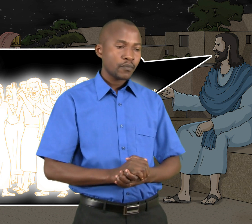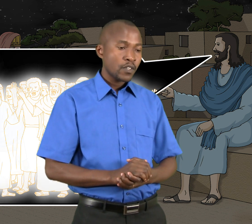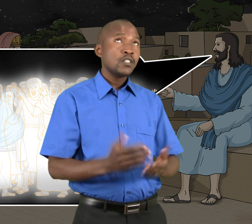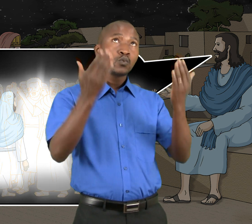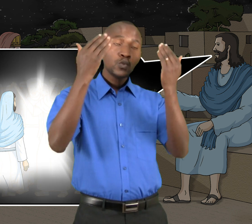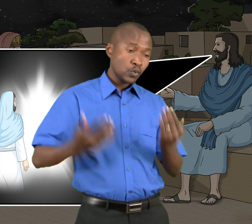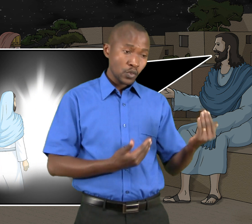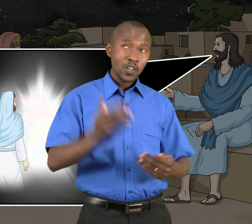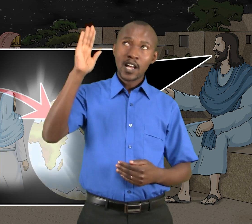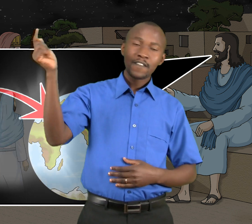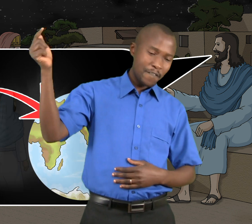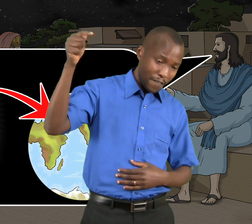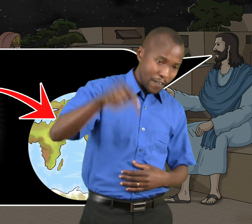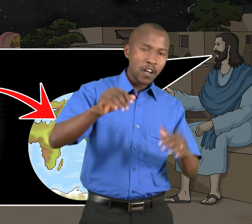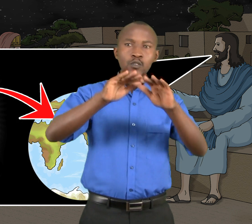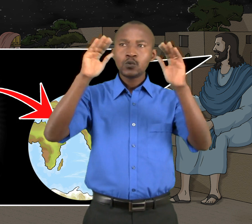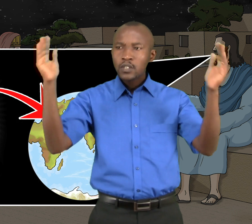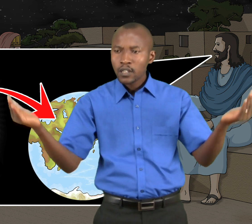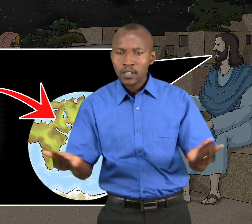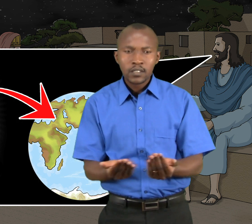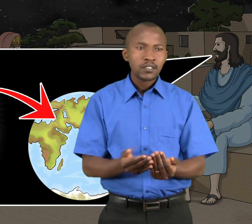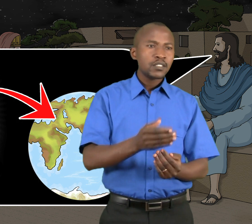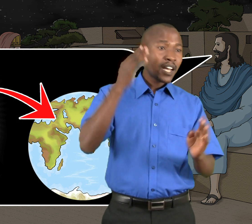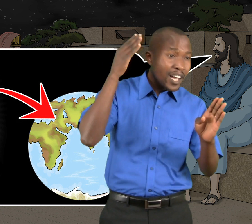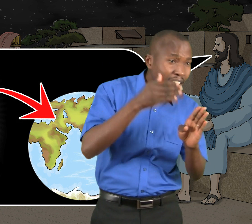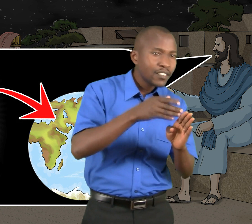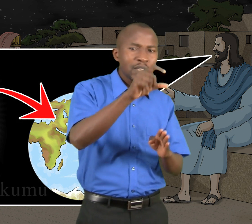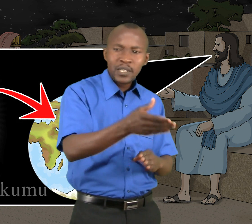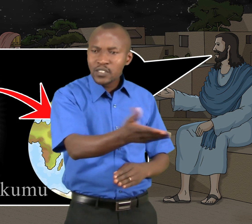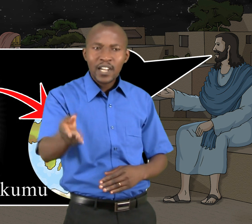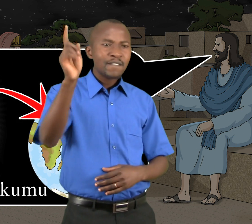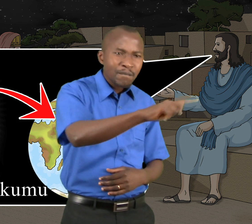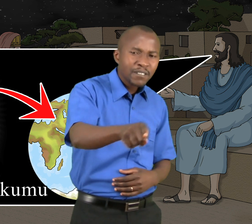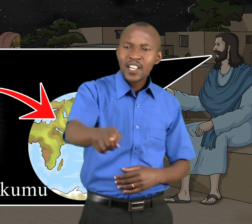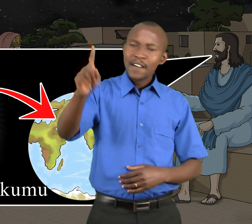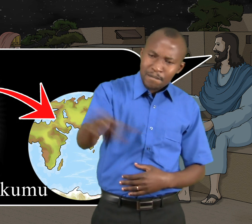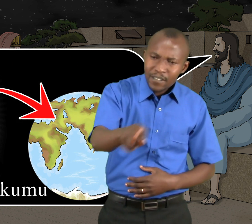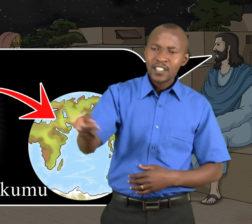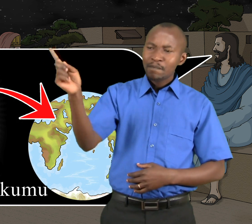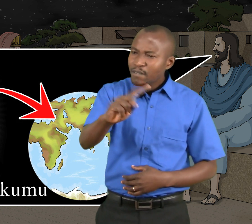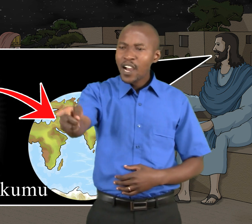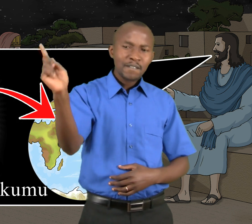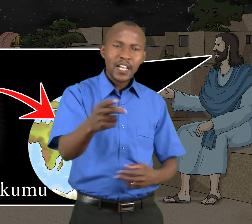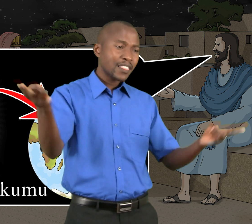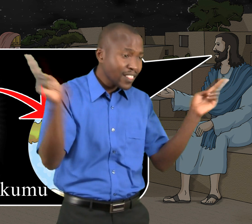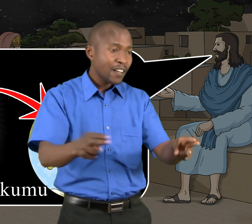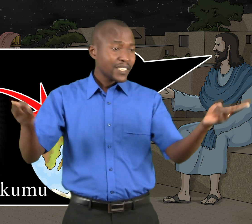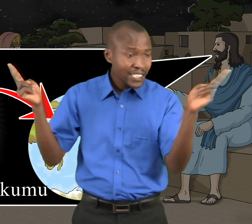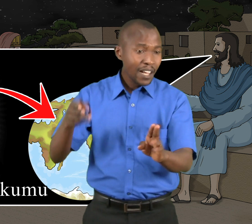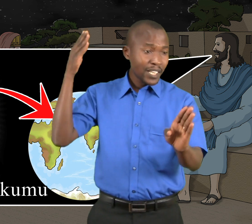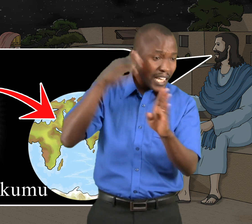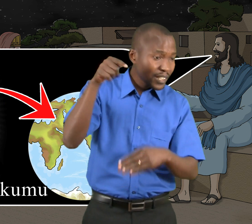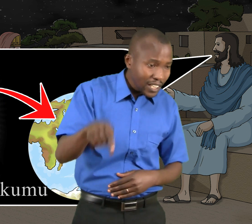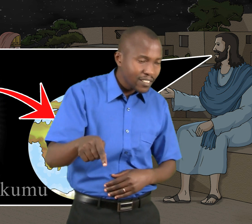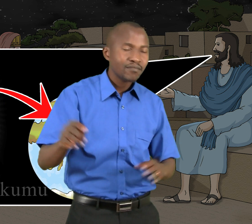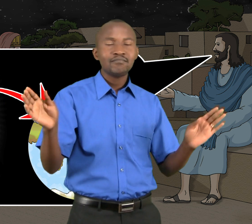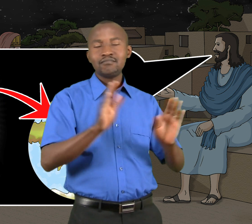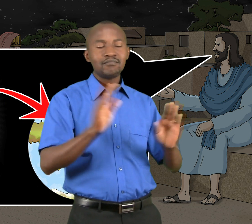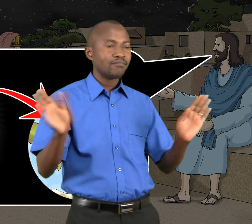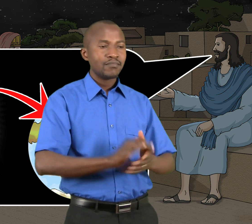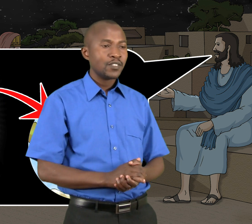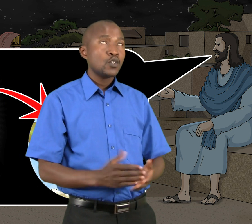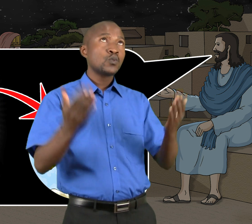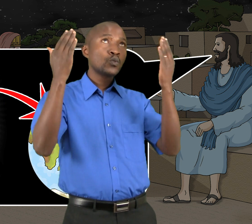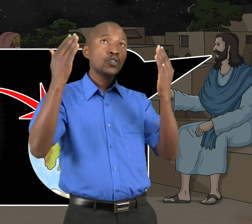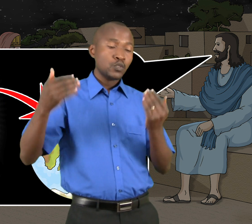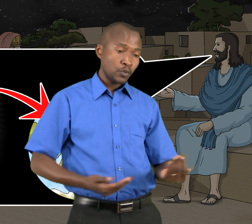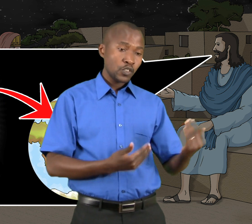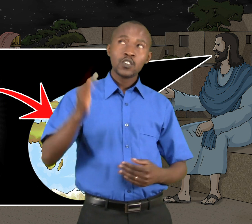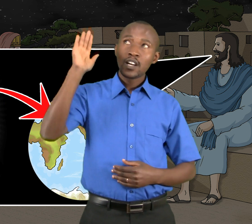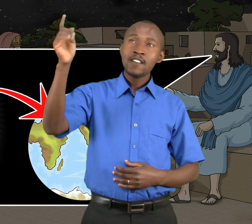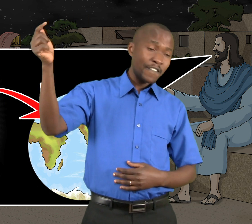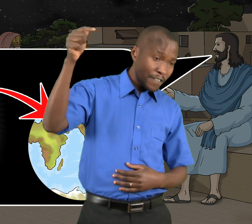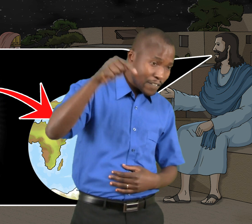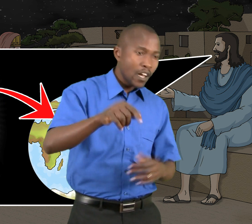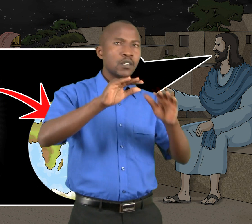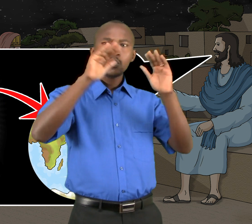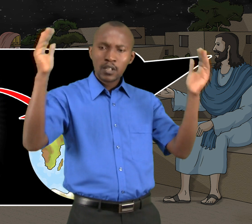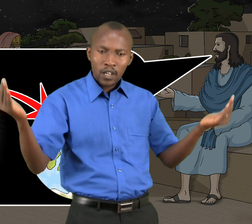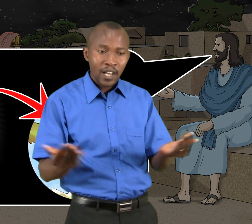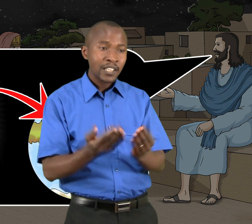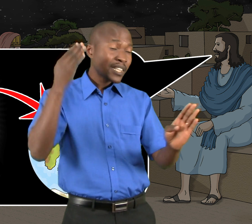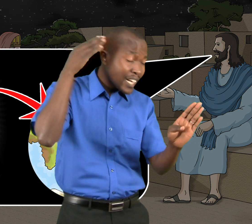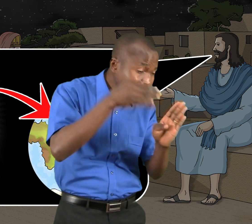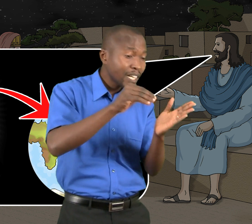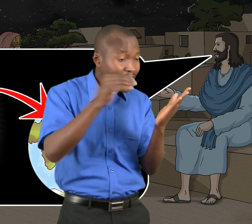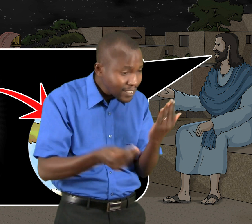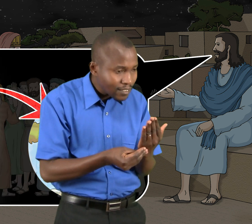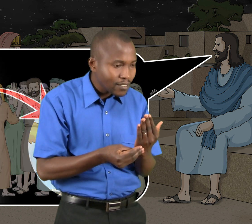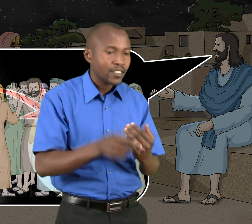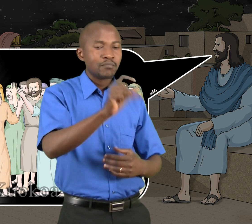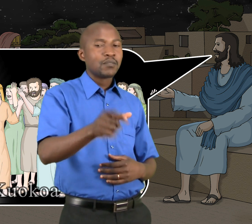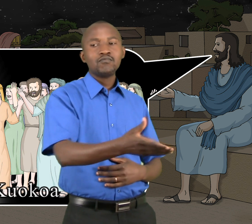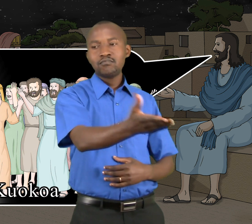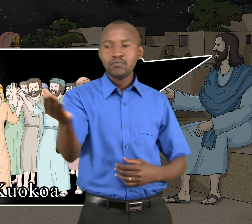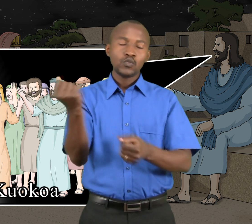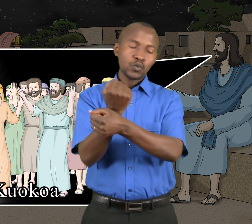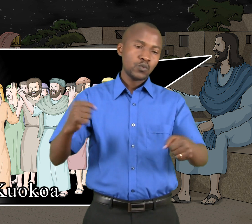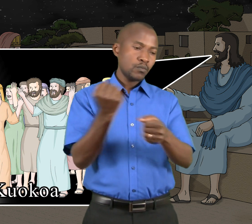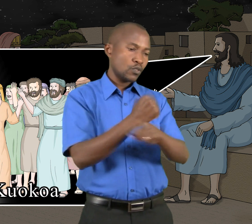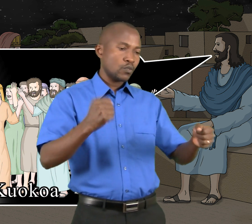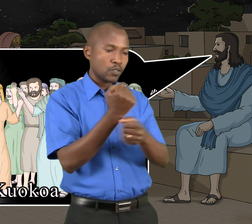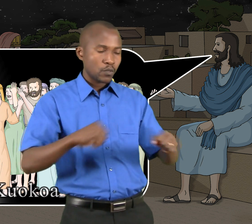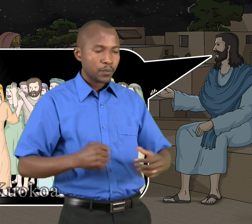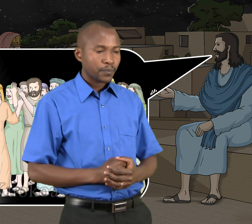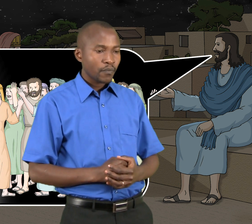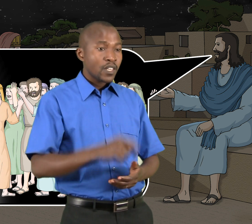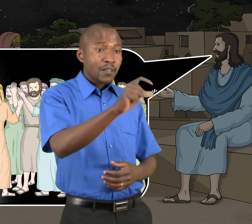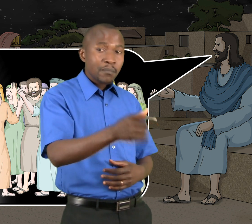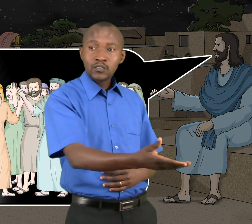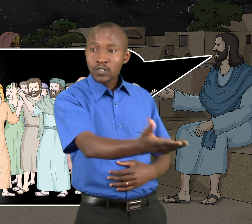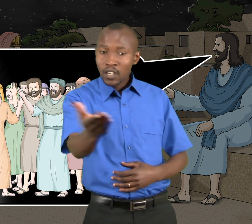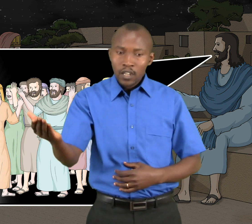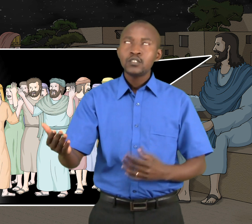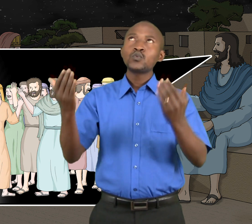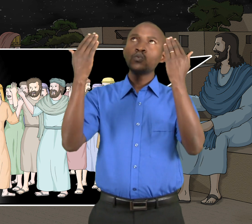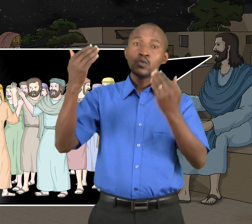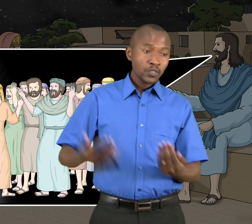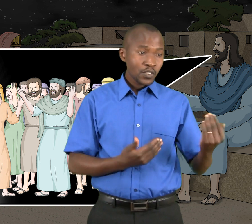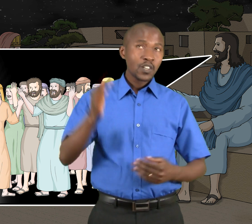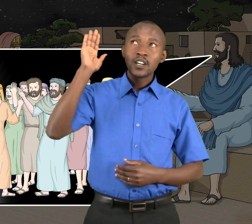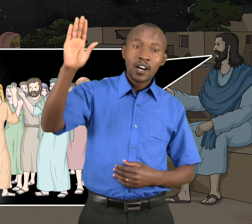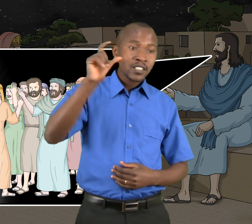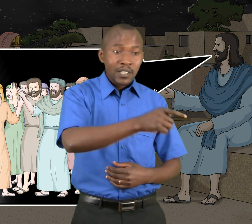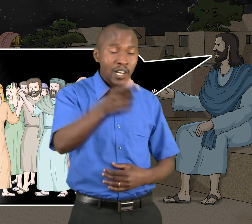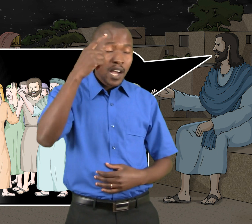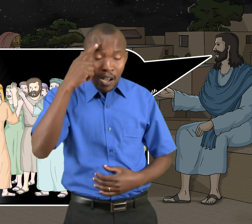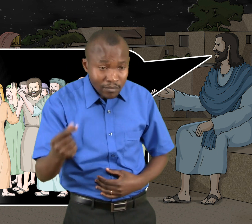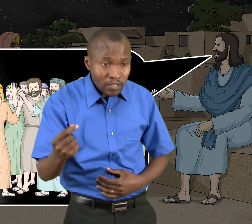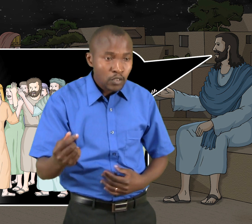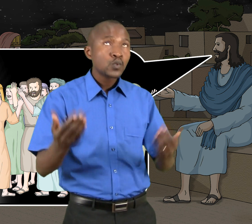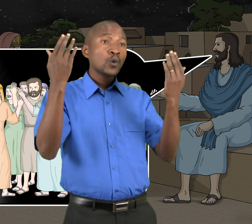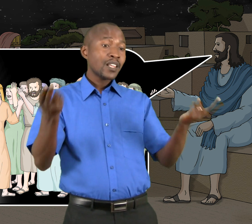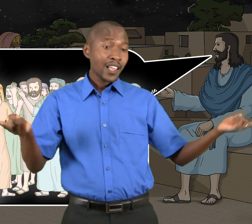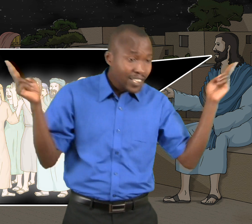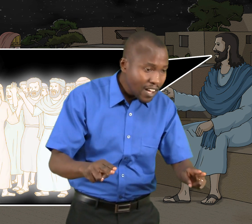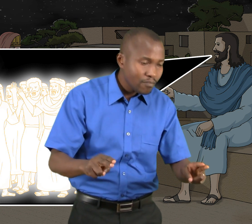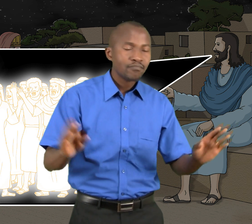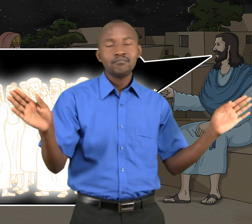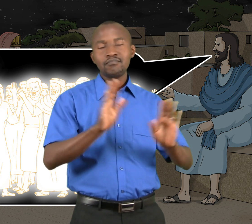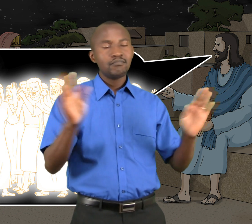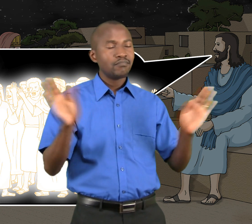For God did not send His Son into the world to condemn the world, but to save the world through Him.